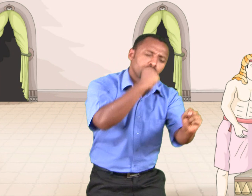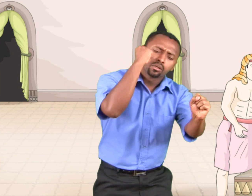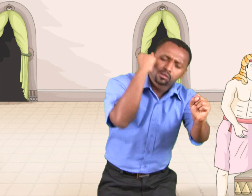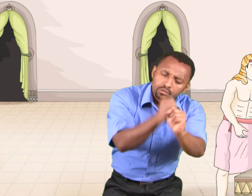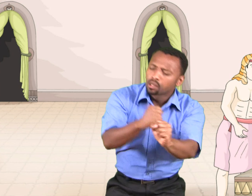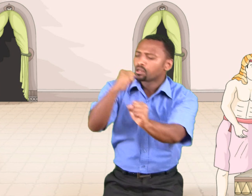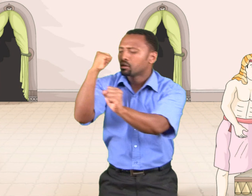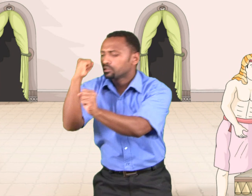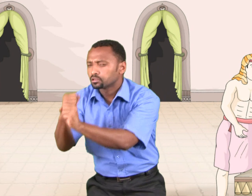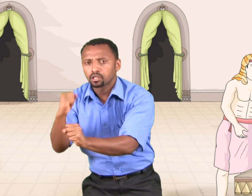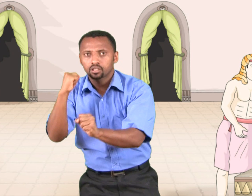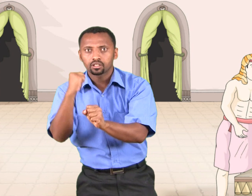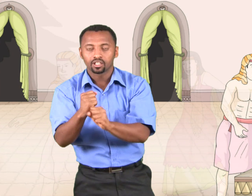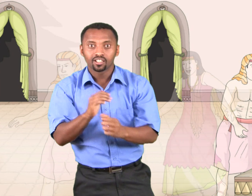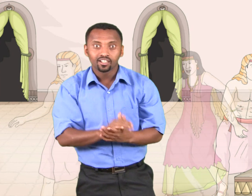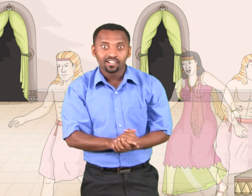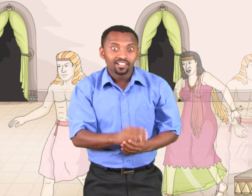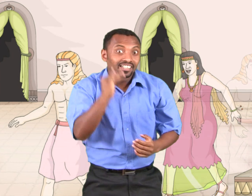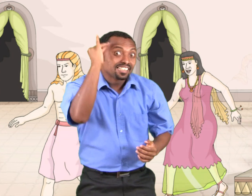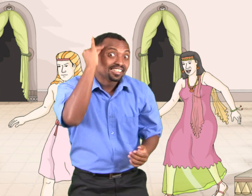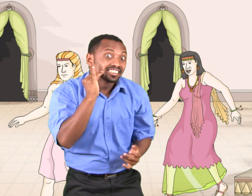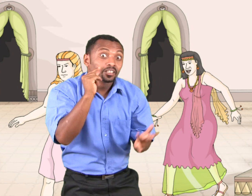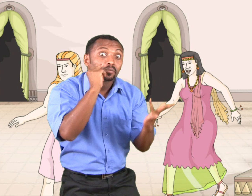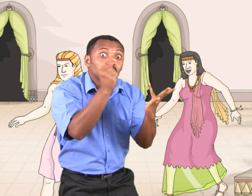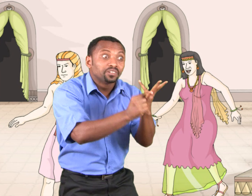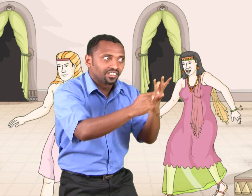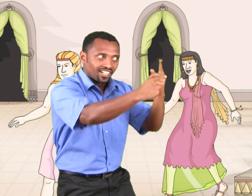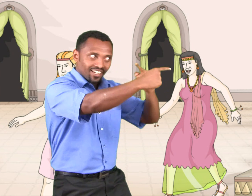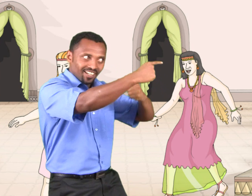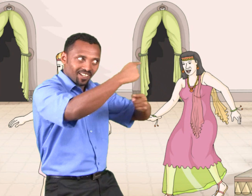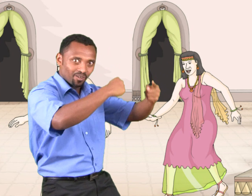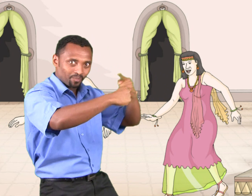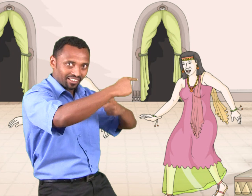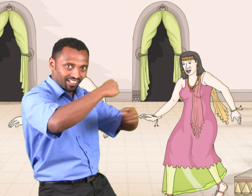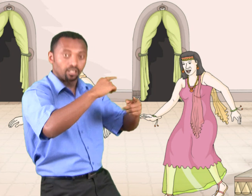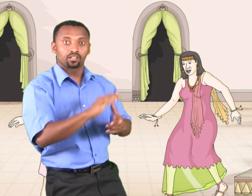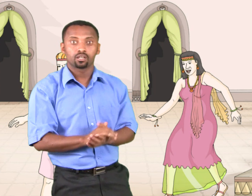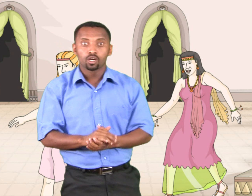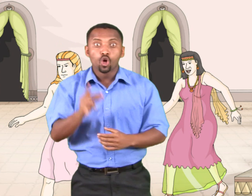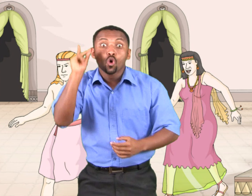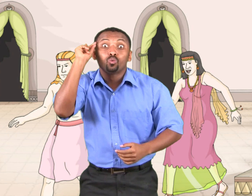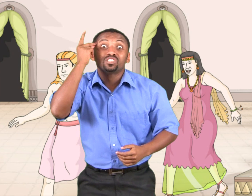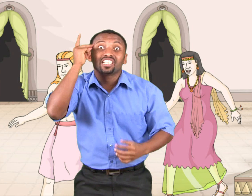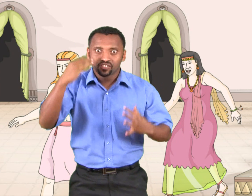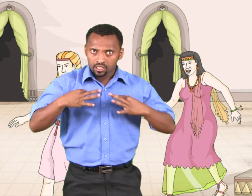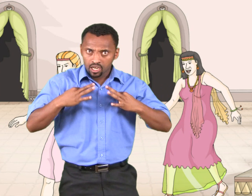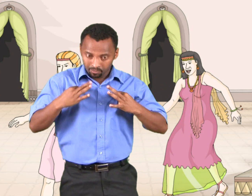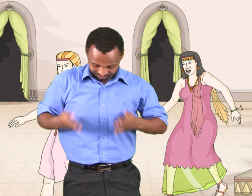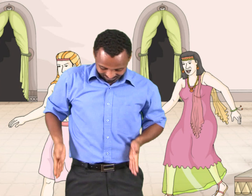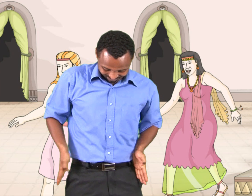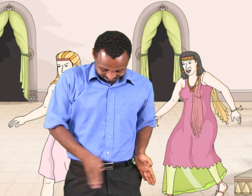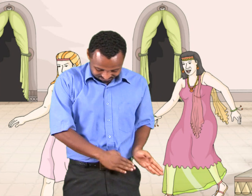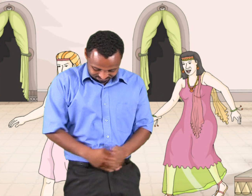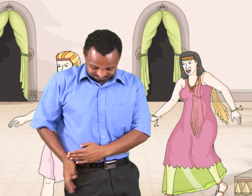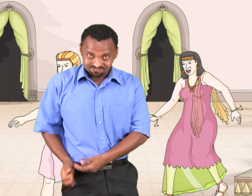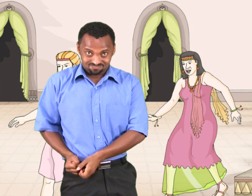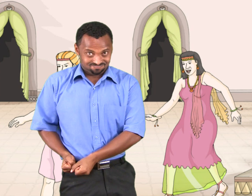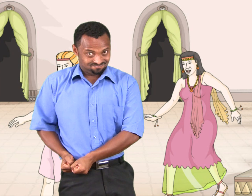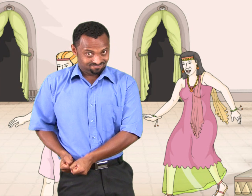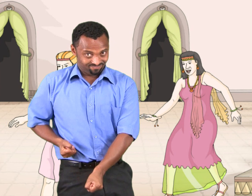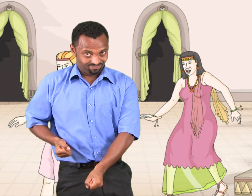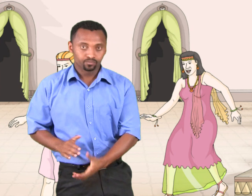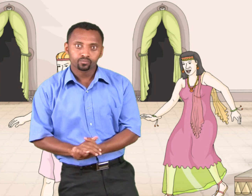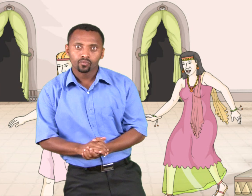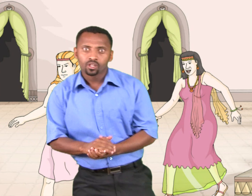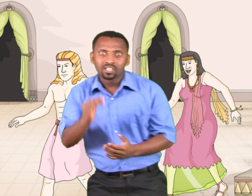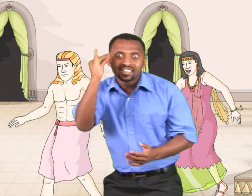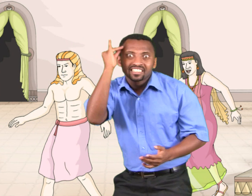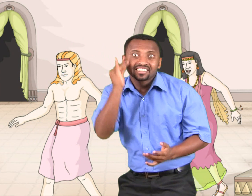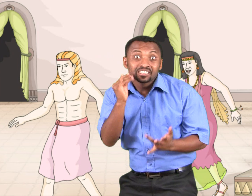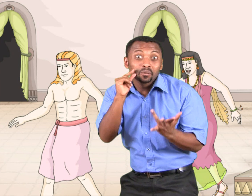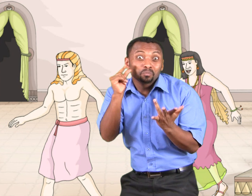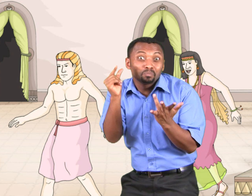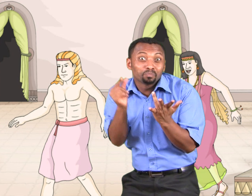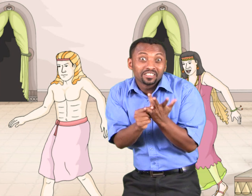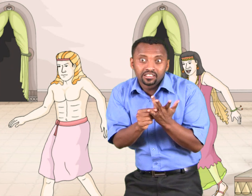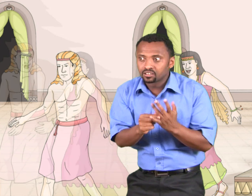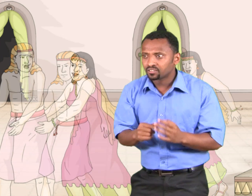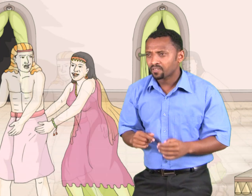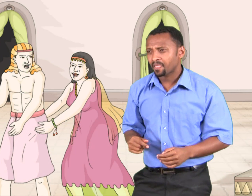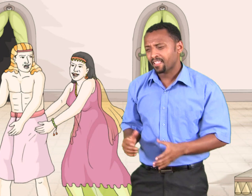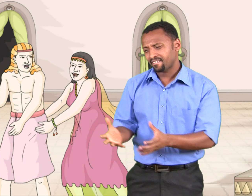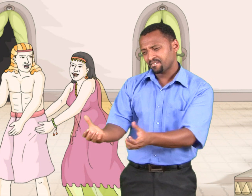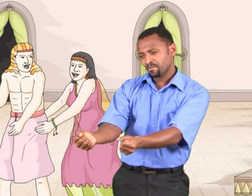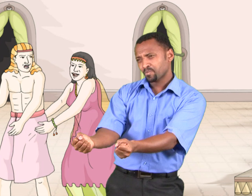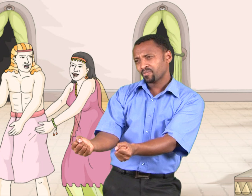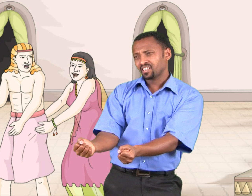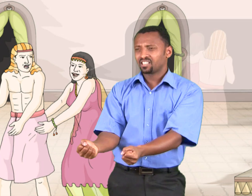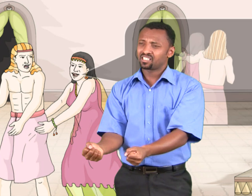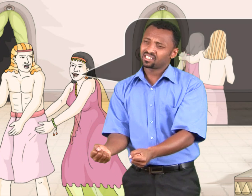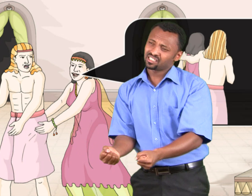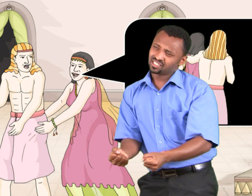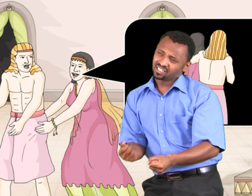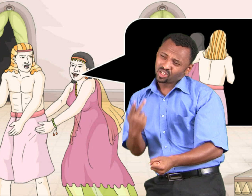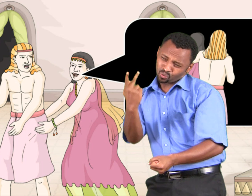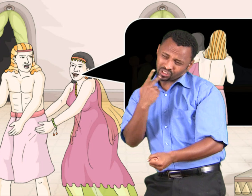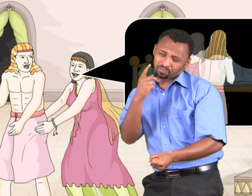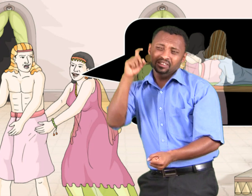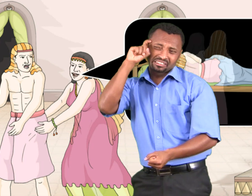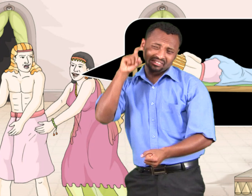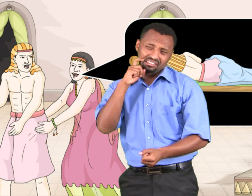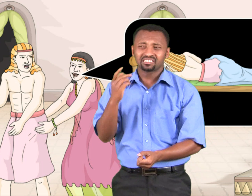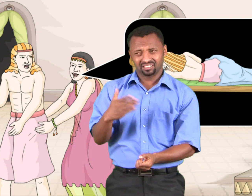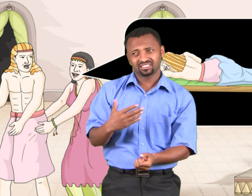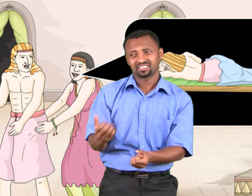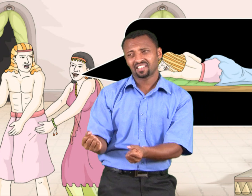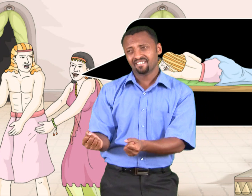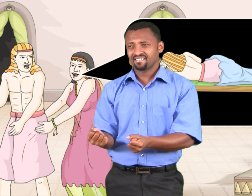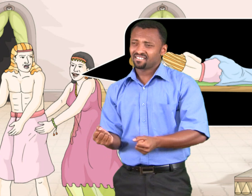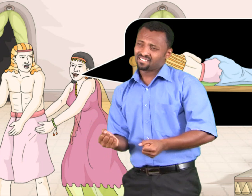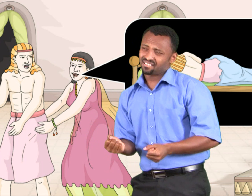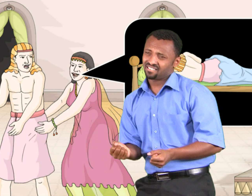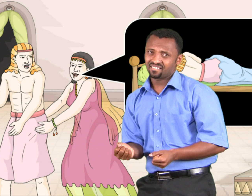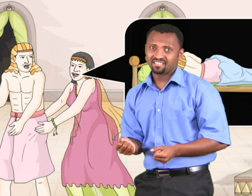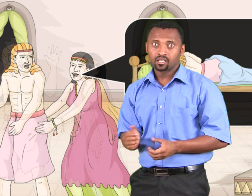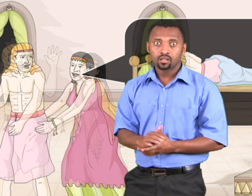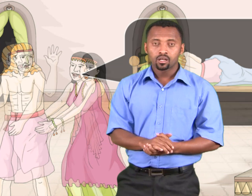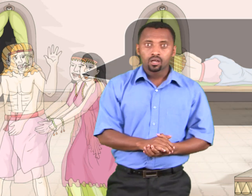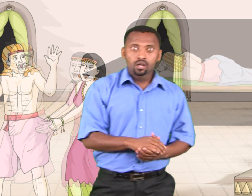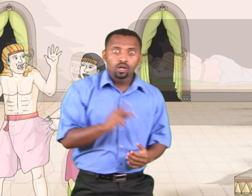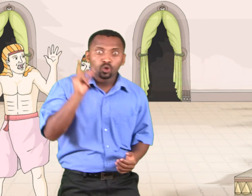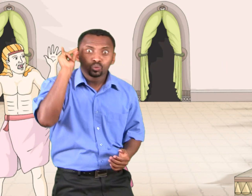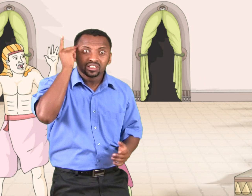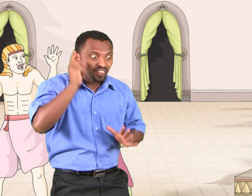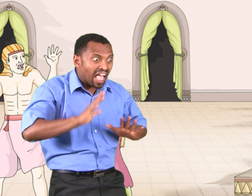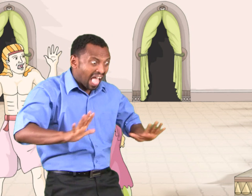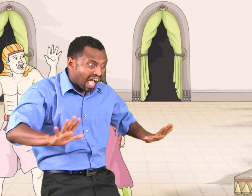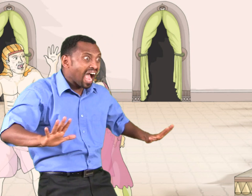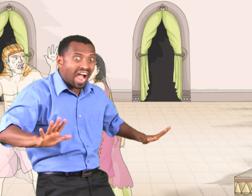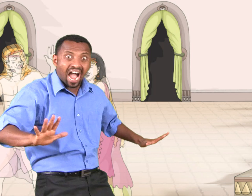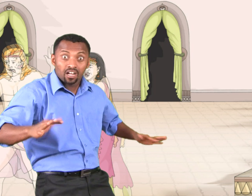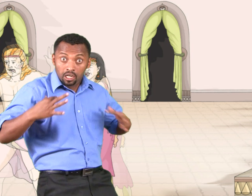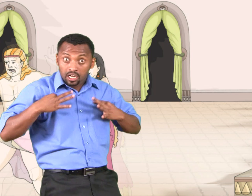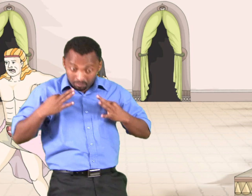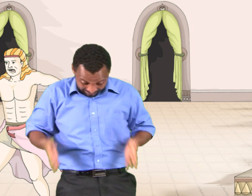She grabbed Joseph by his cloak and said, “Sleep with me!”